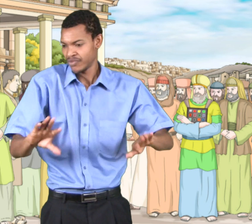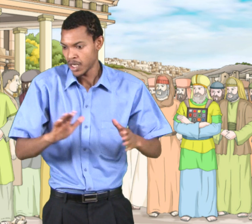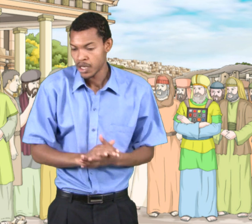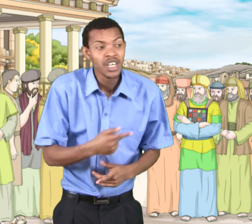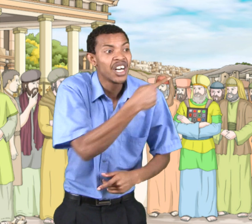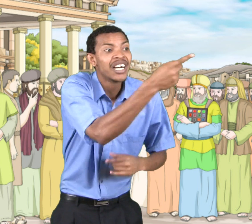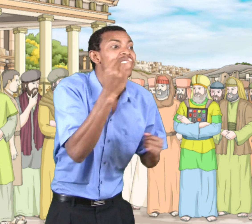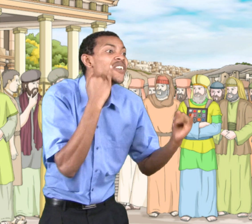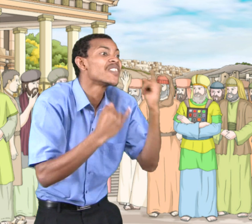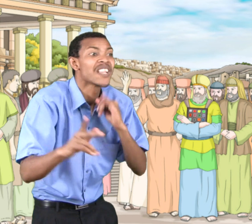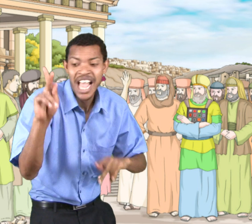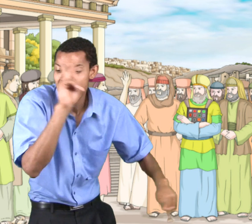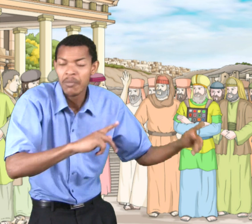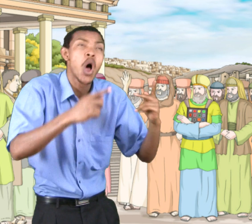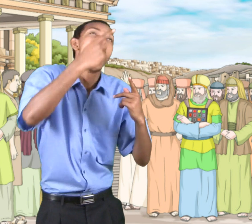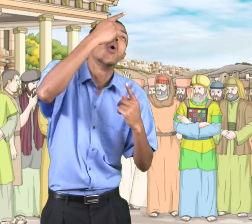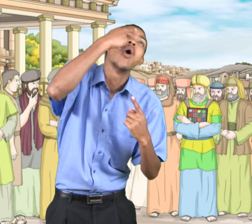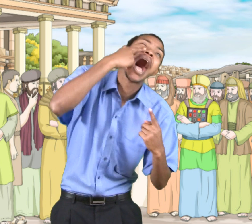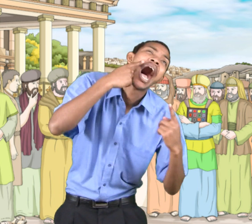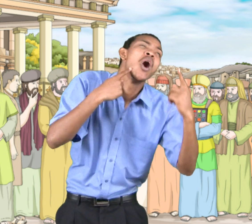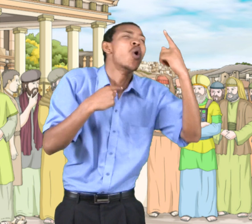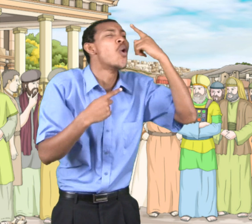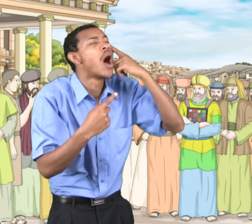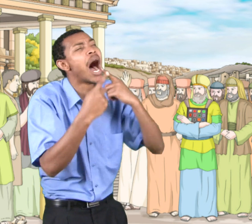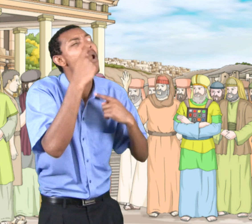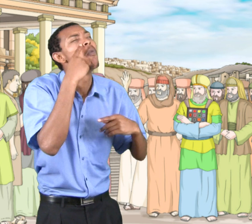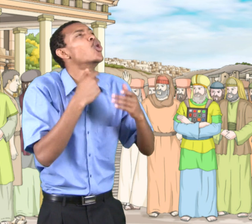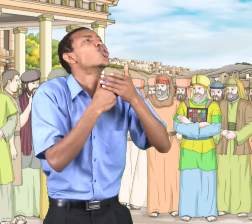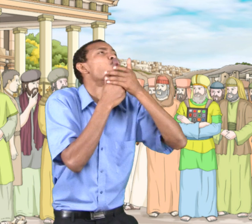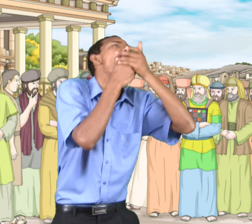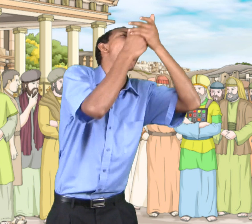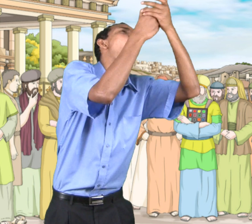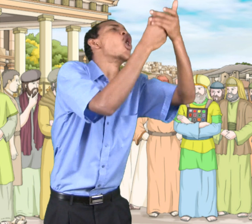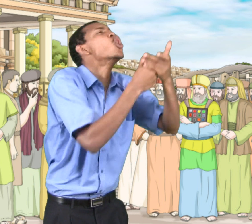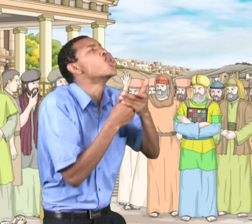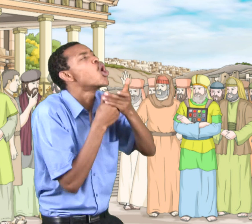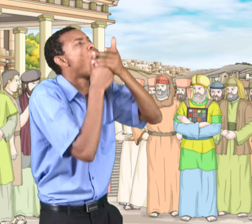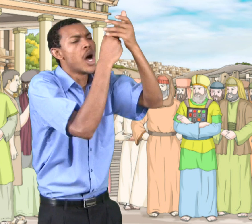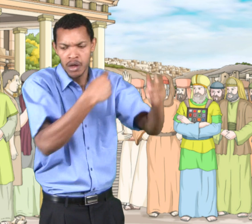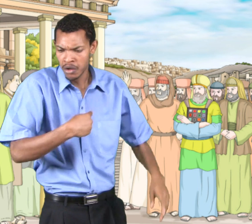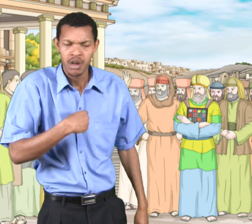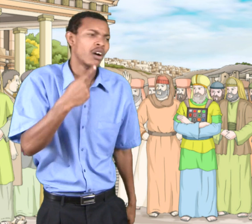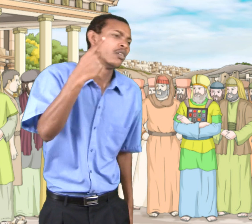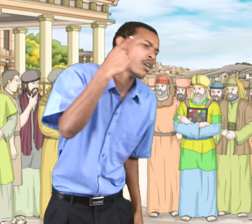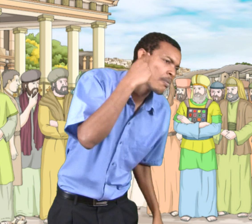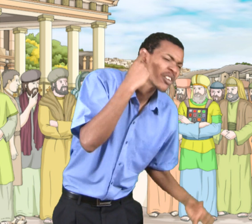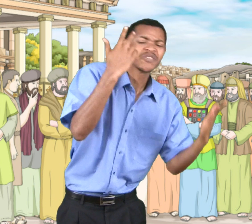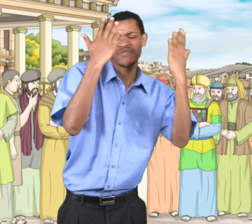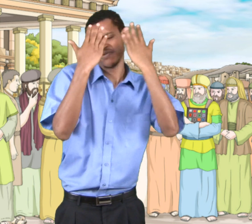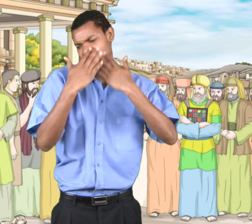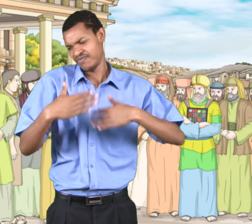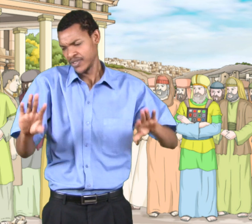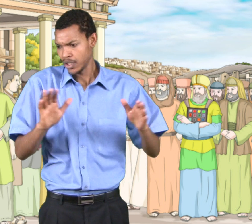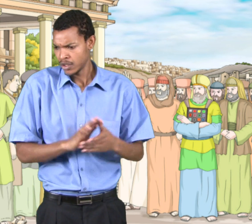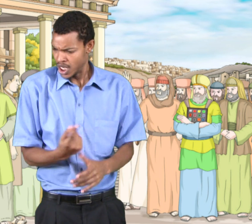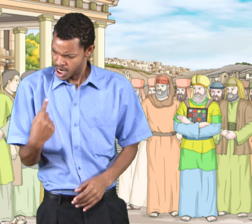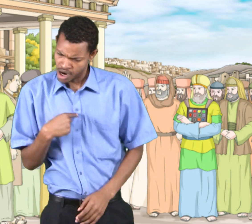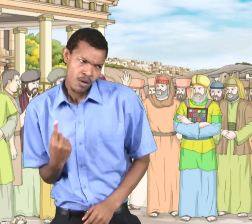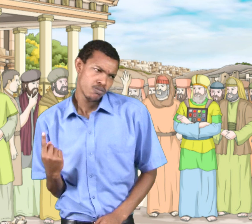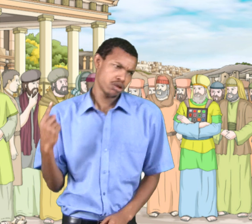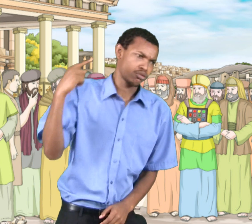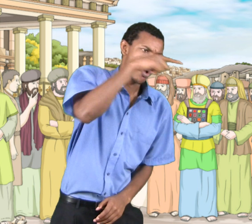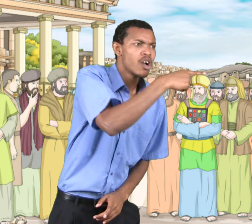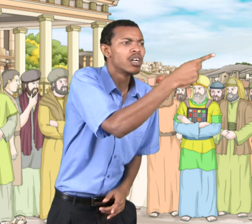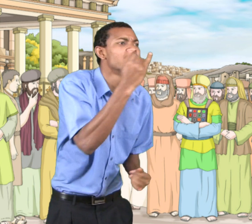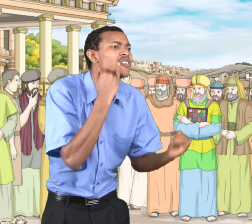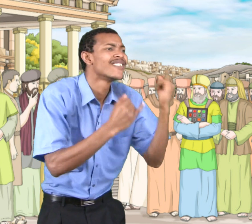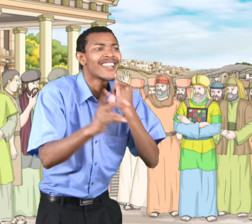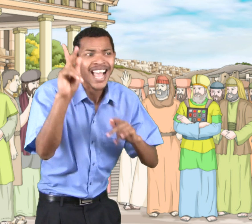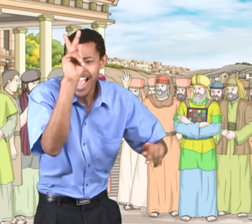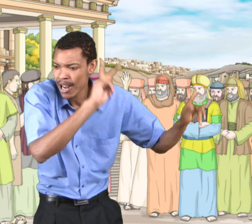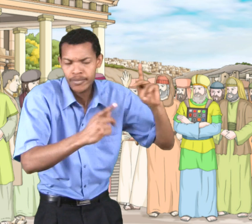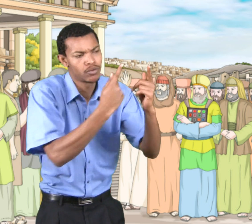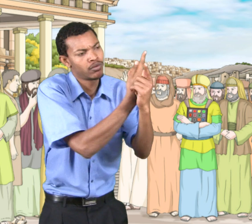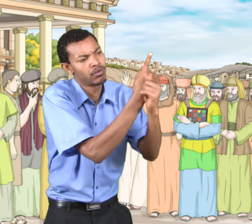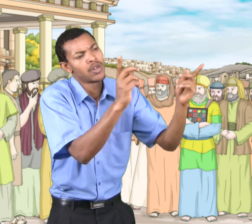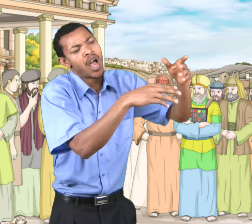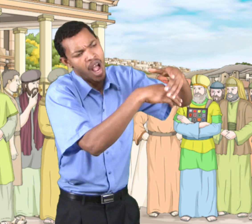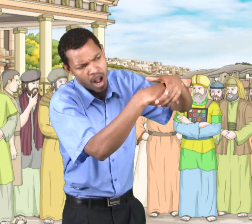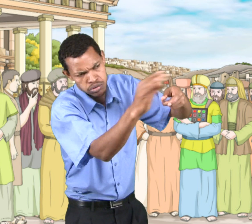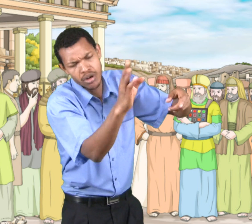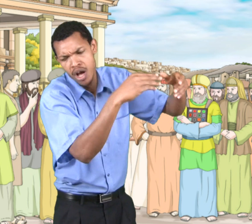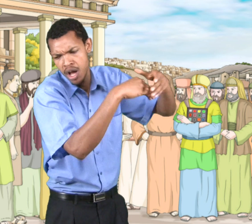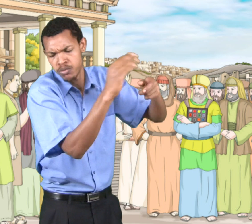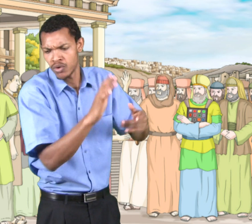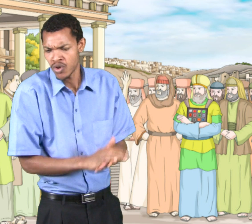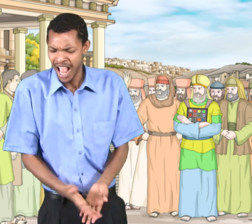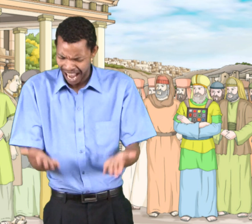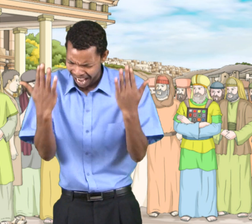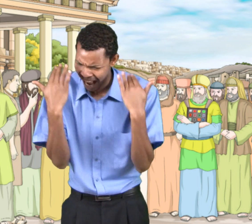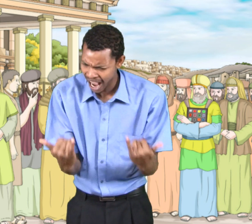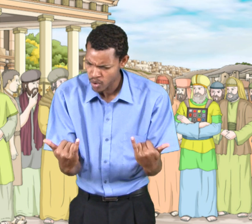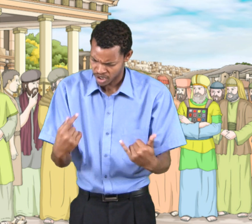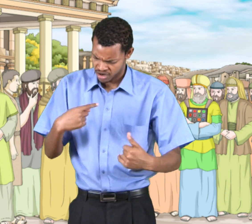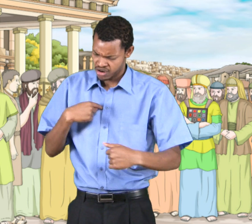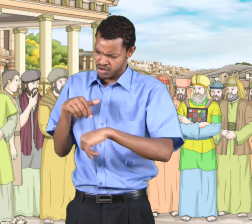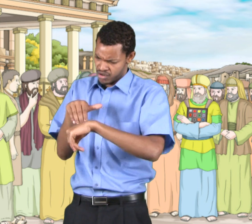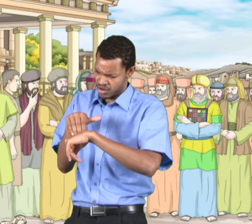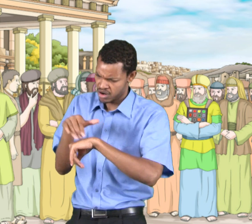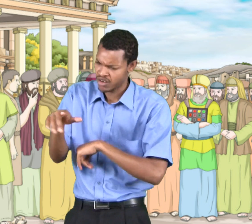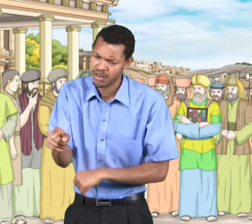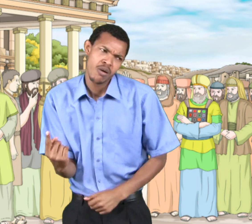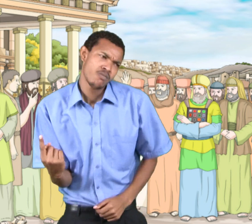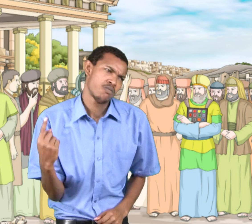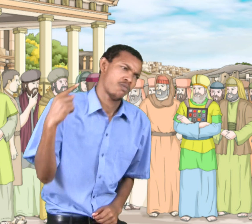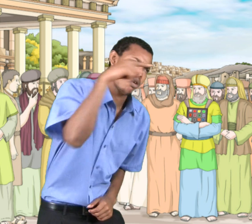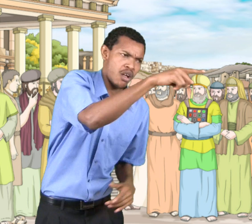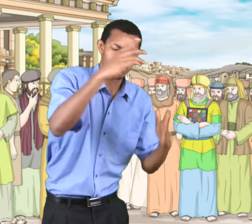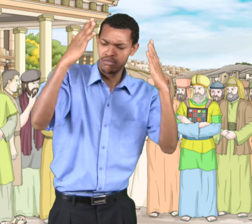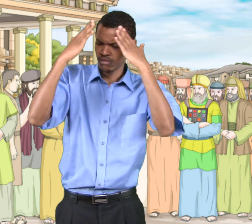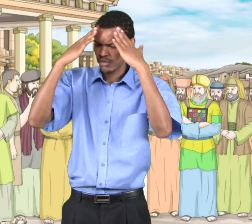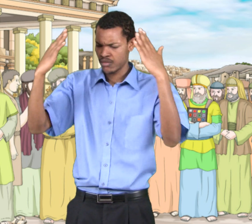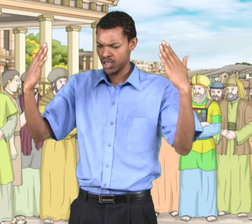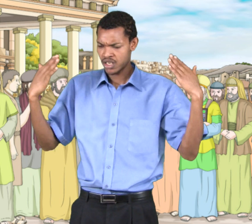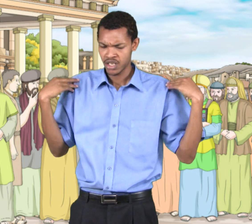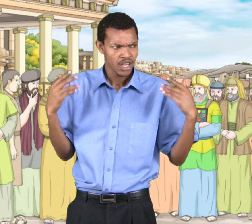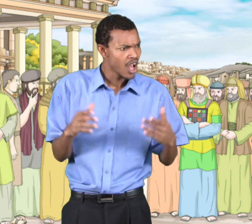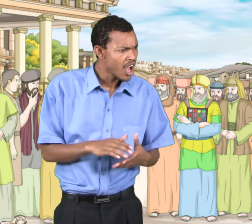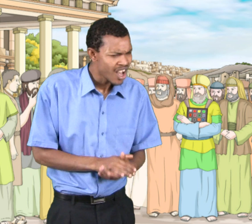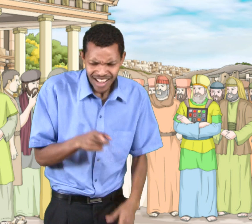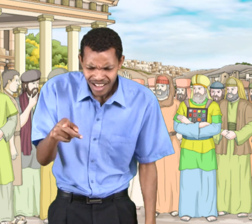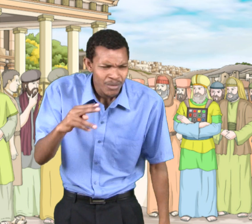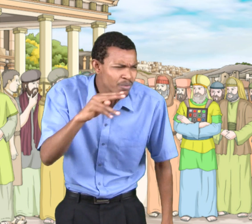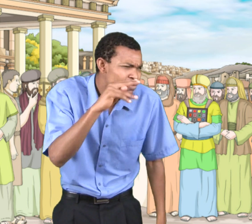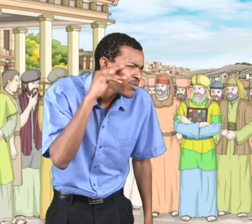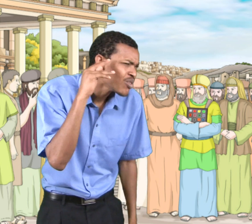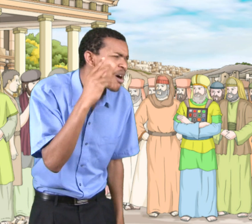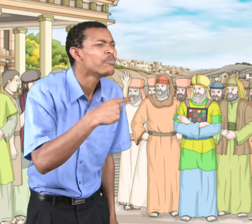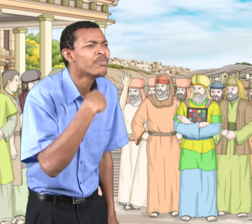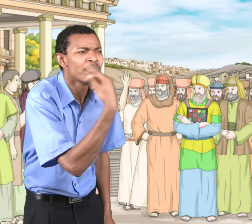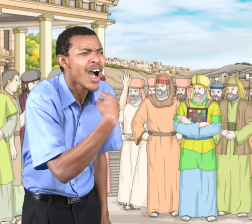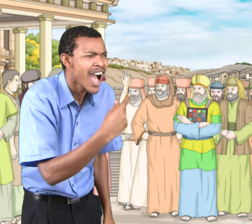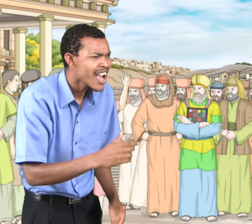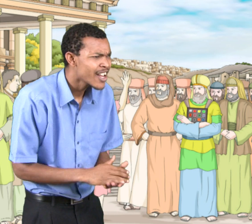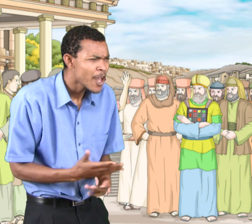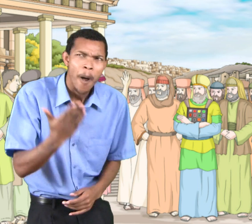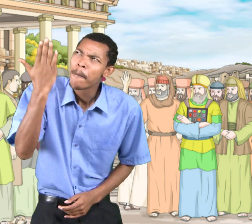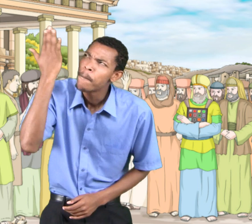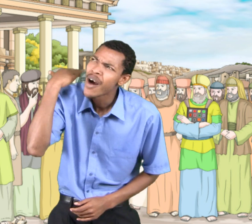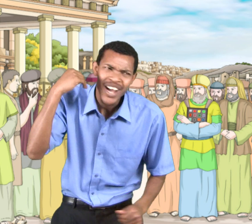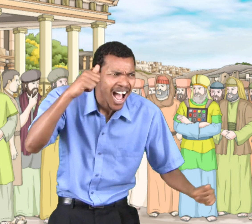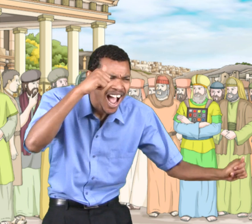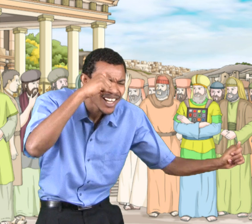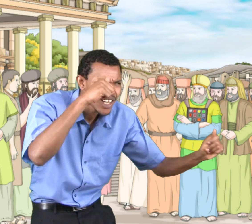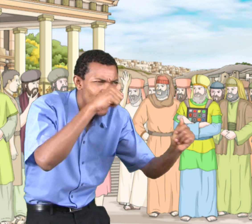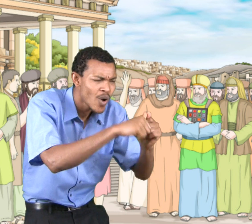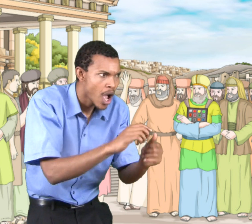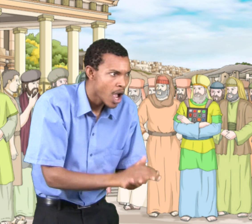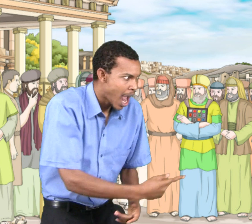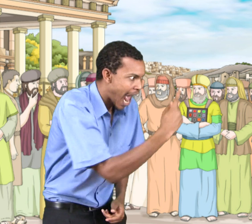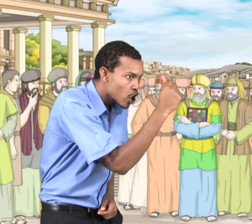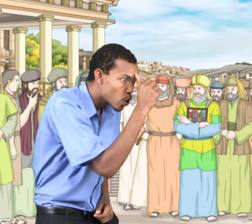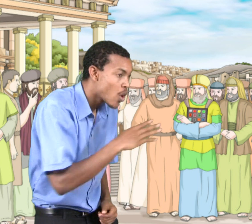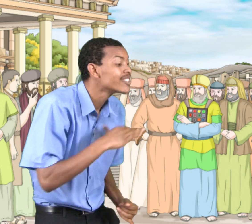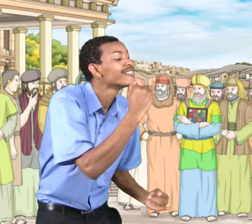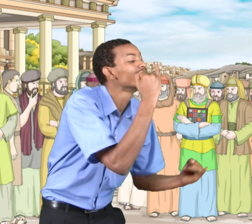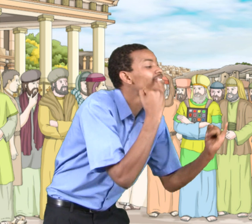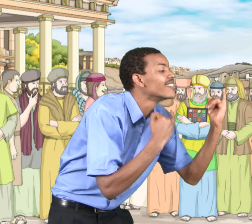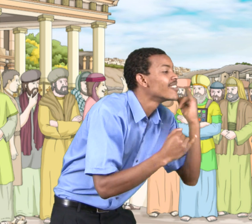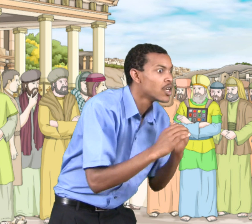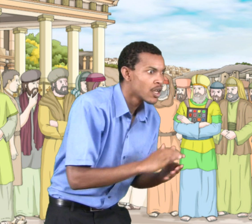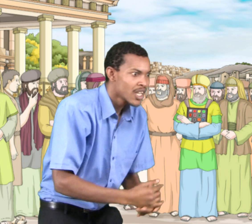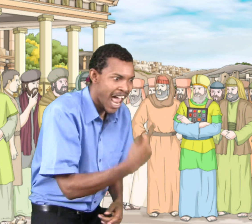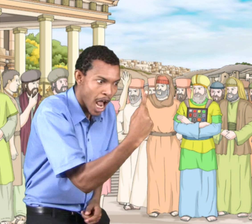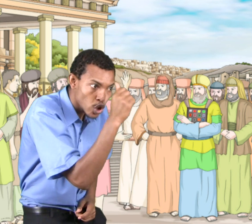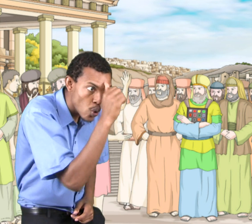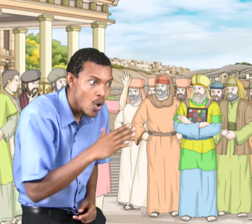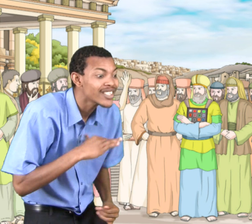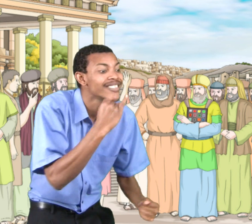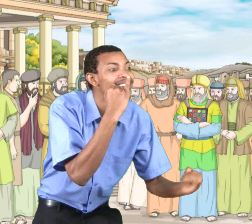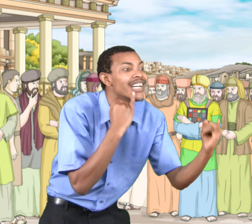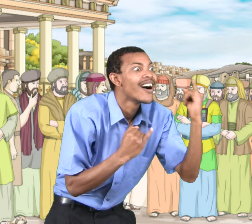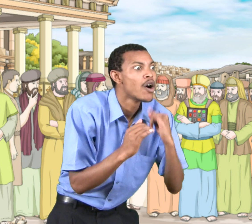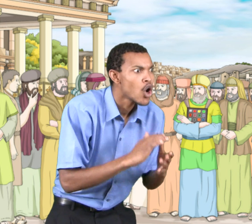Then the Lord said to him, ‘Take off your sandals, for the place where you are standing is holy ground.